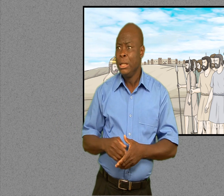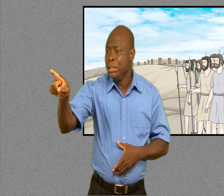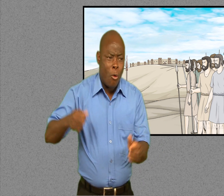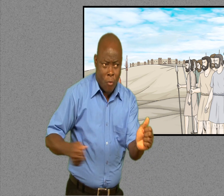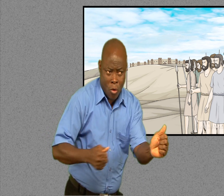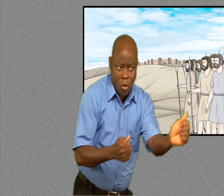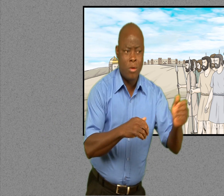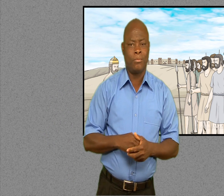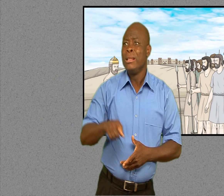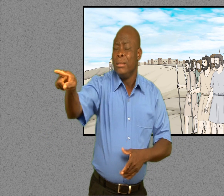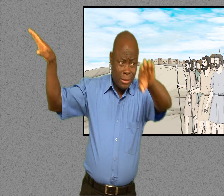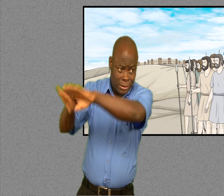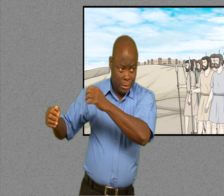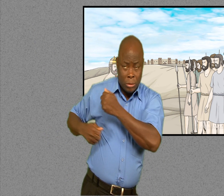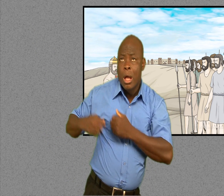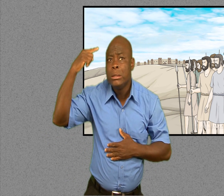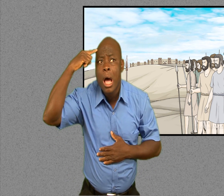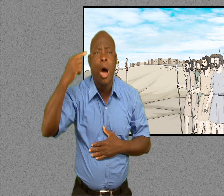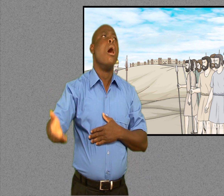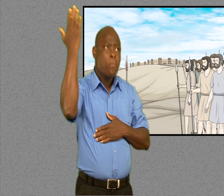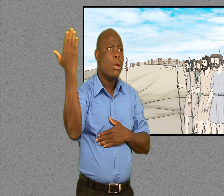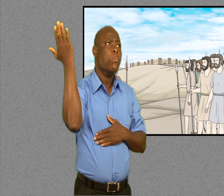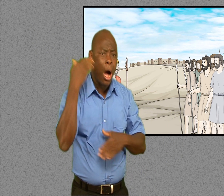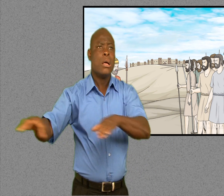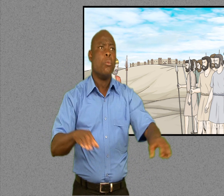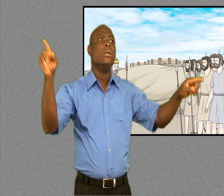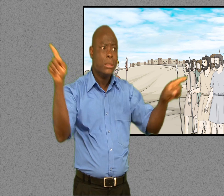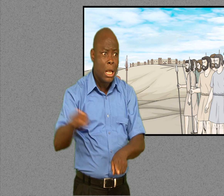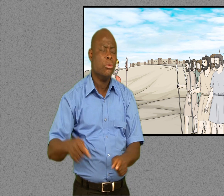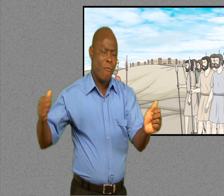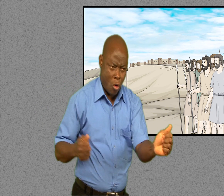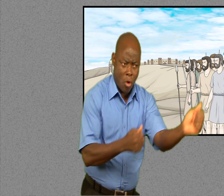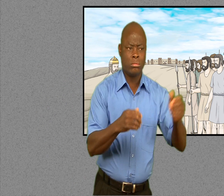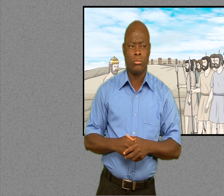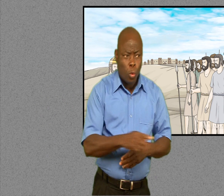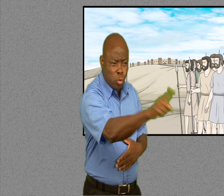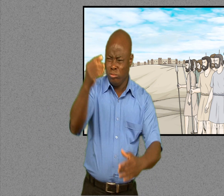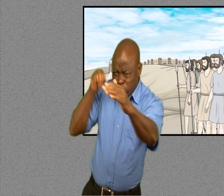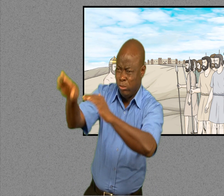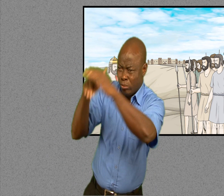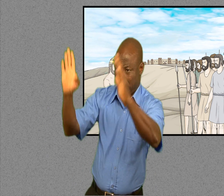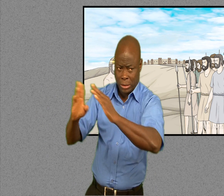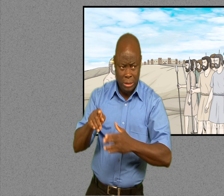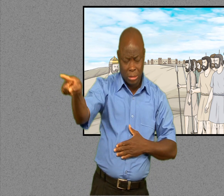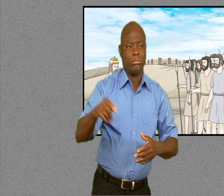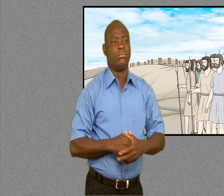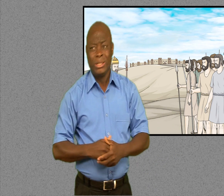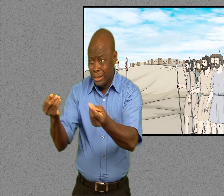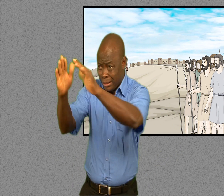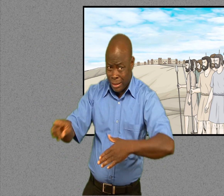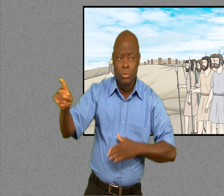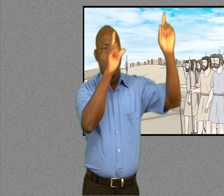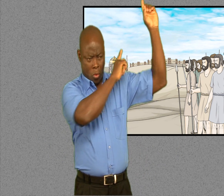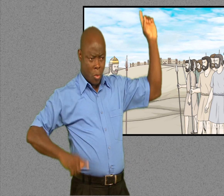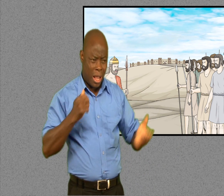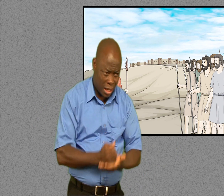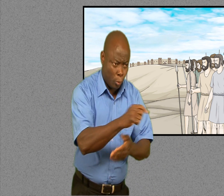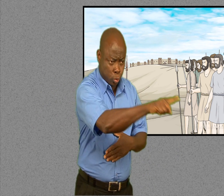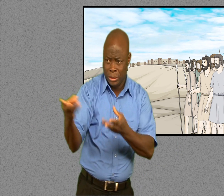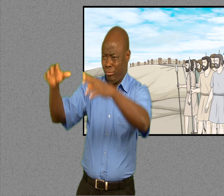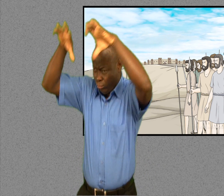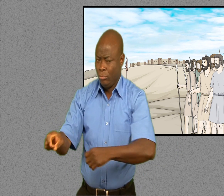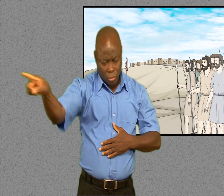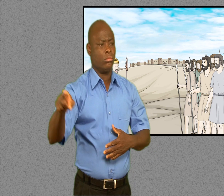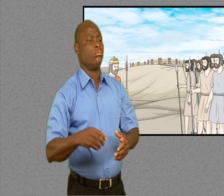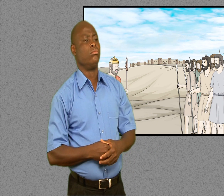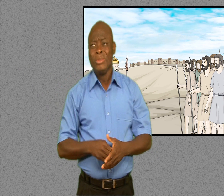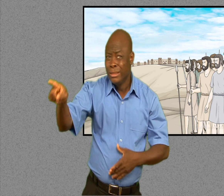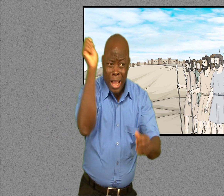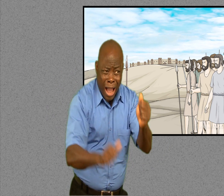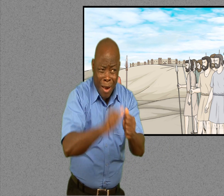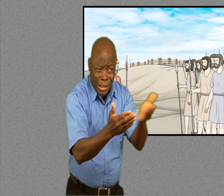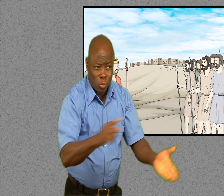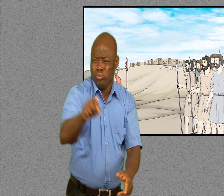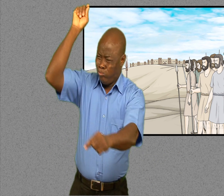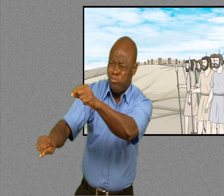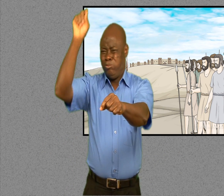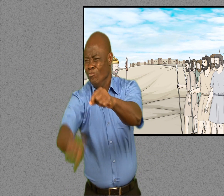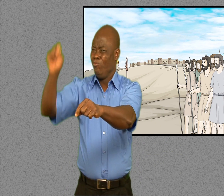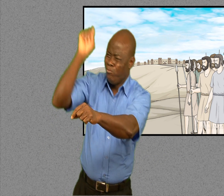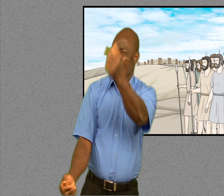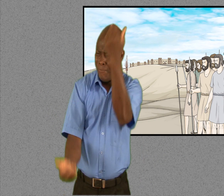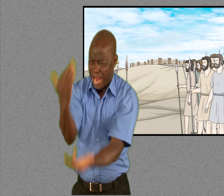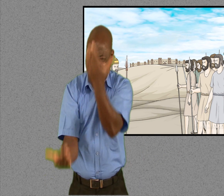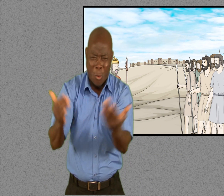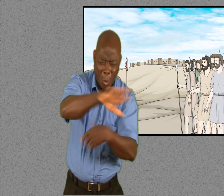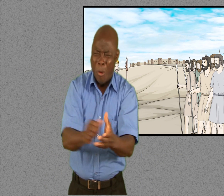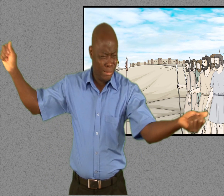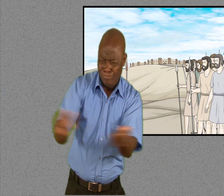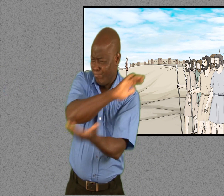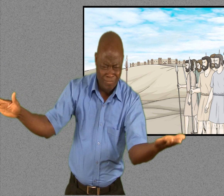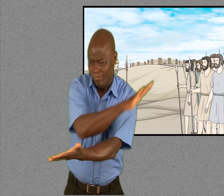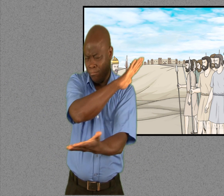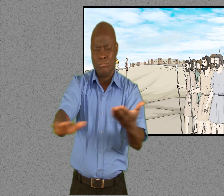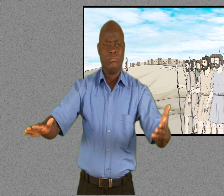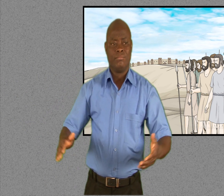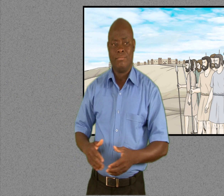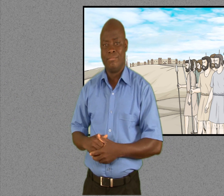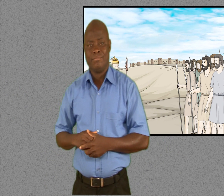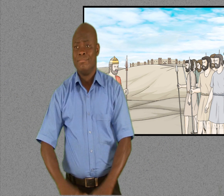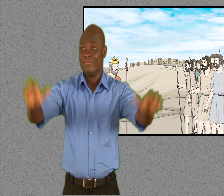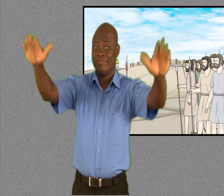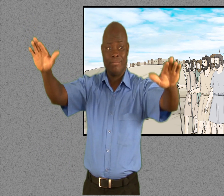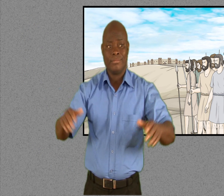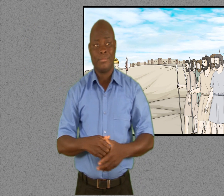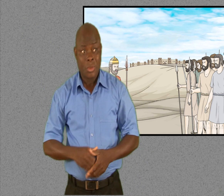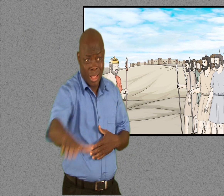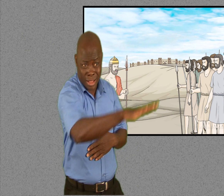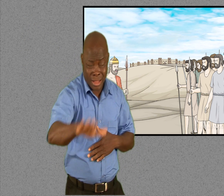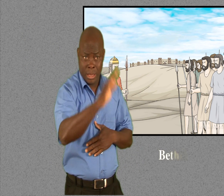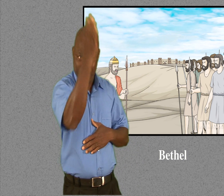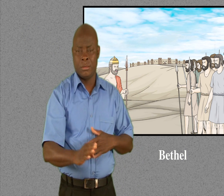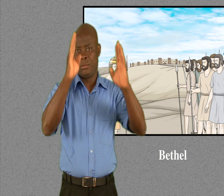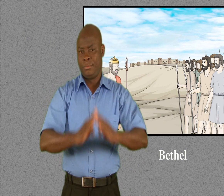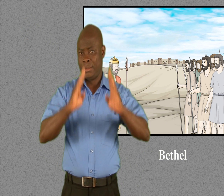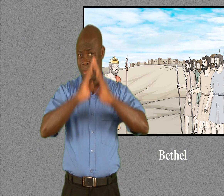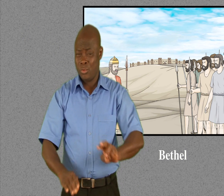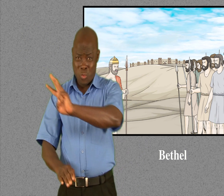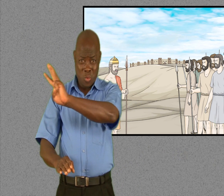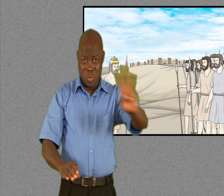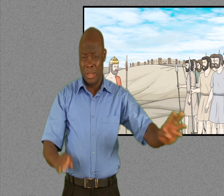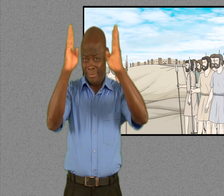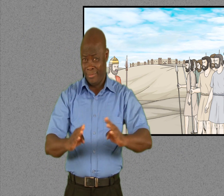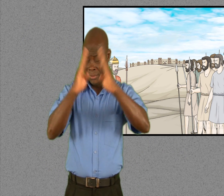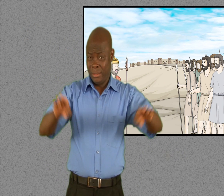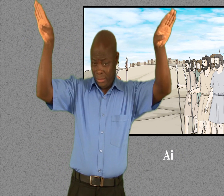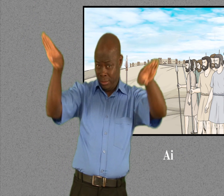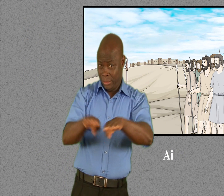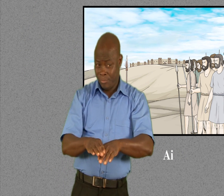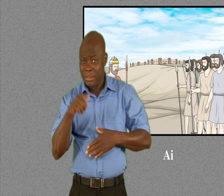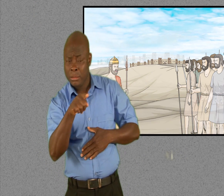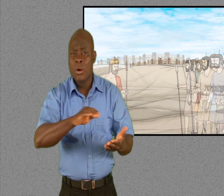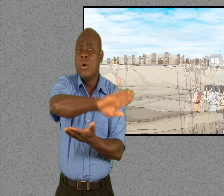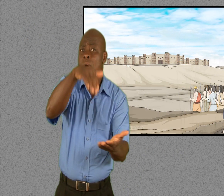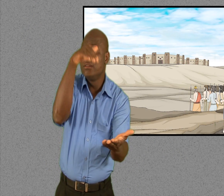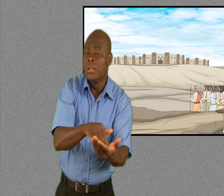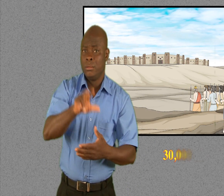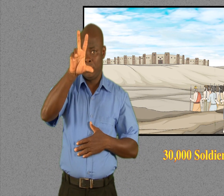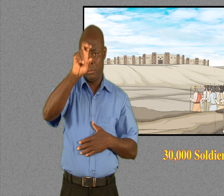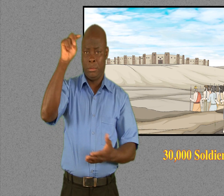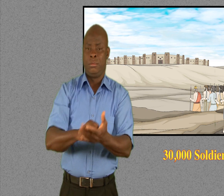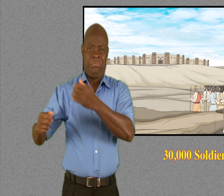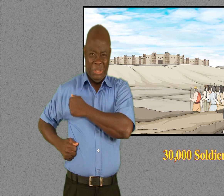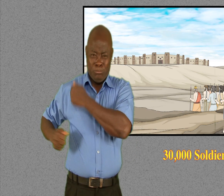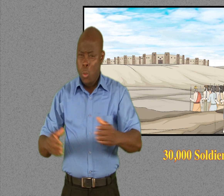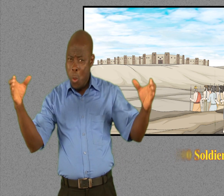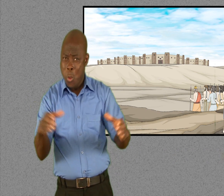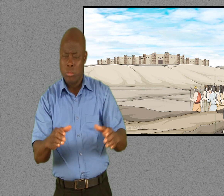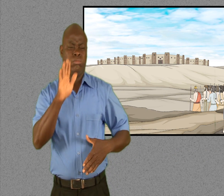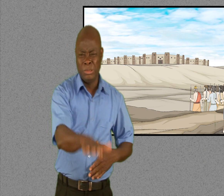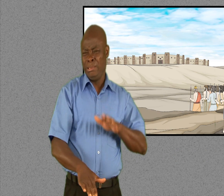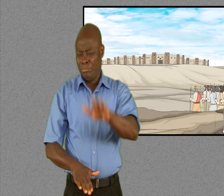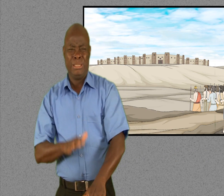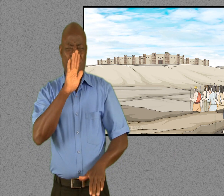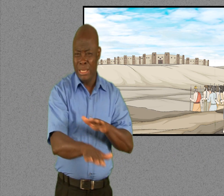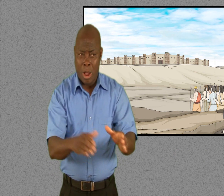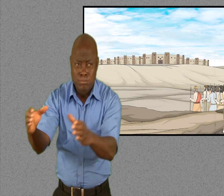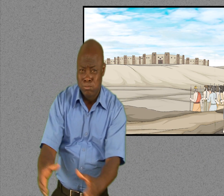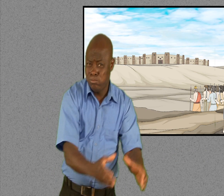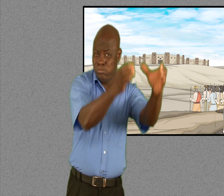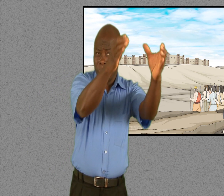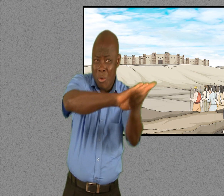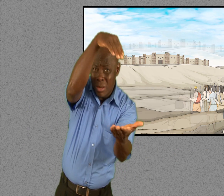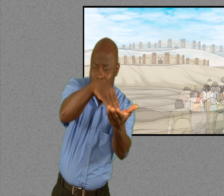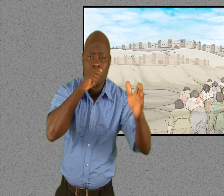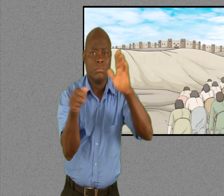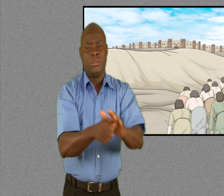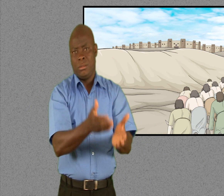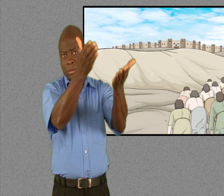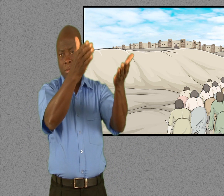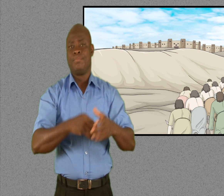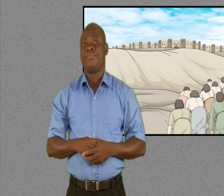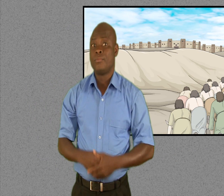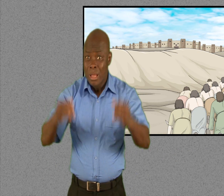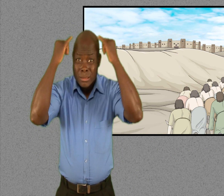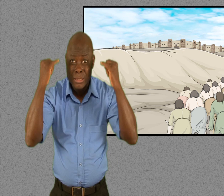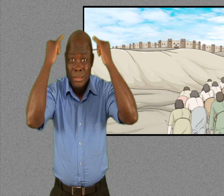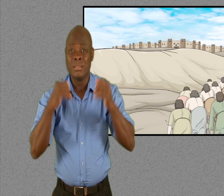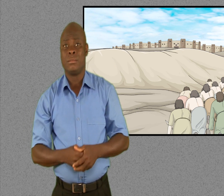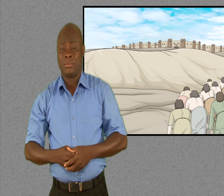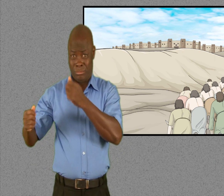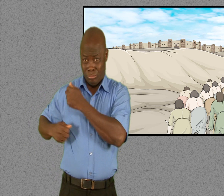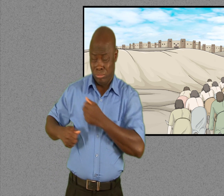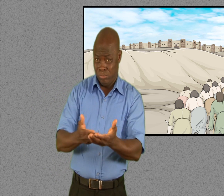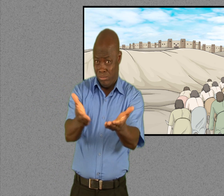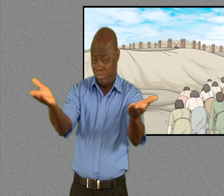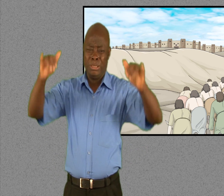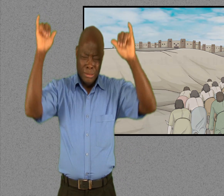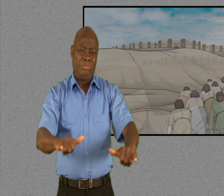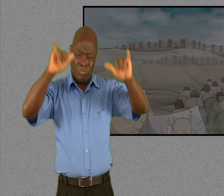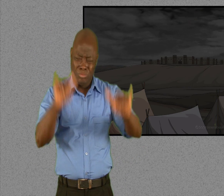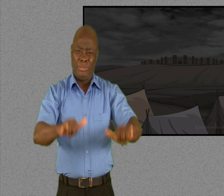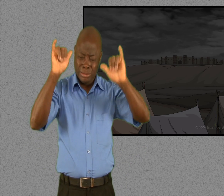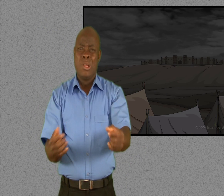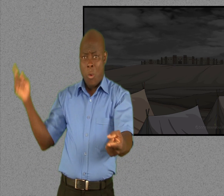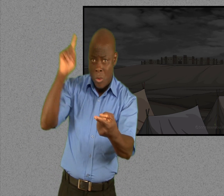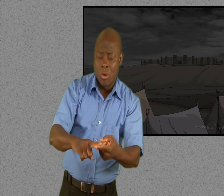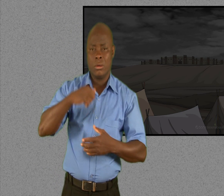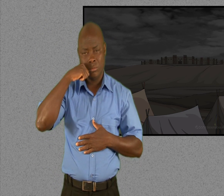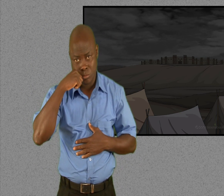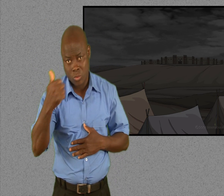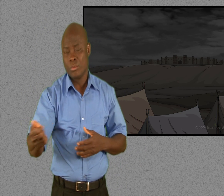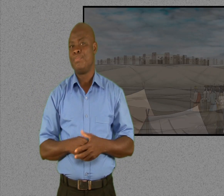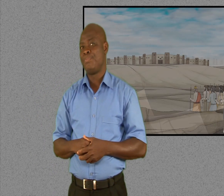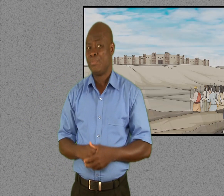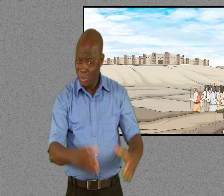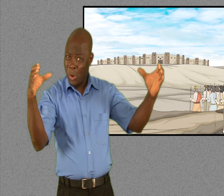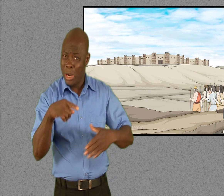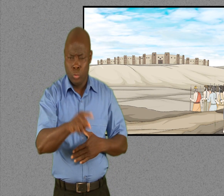See, I have given you orders.” So Joshua sent them out, and they went to the place of ambush and lay in wait between Bethel and Ai, to the west of Ai. But Joshua spent that night among the people. Joshua got up early the next morning and mobilized his men, and he and the elders of Israel marched before them up to Ai. Then all the troops who were with him marched up and approached the city.